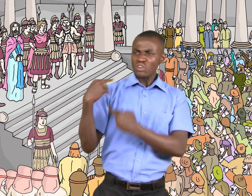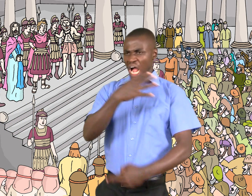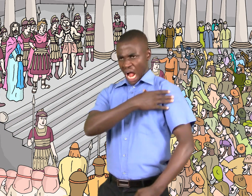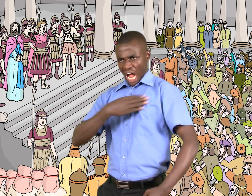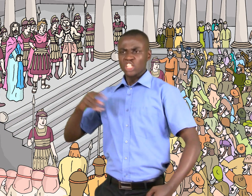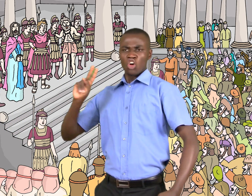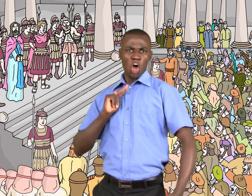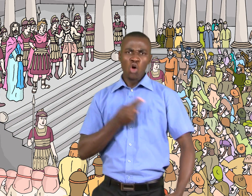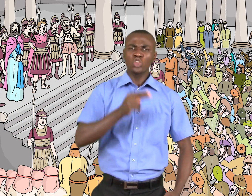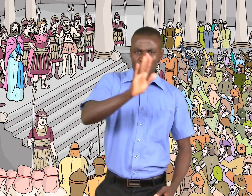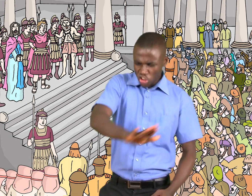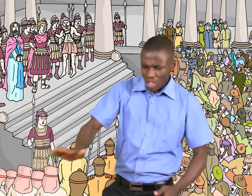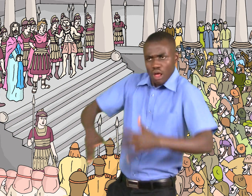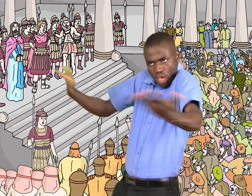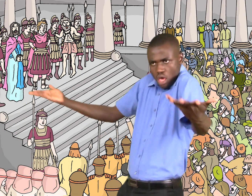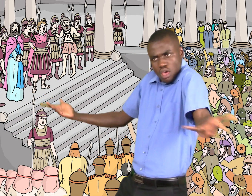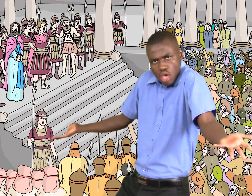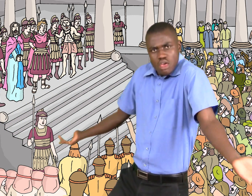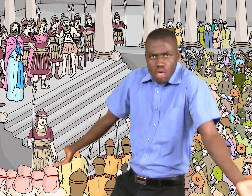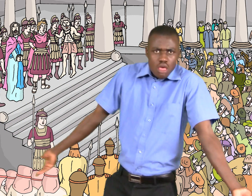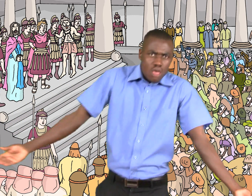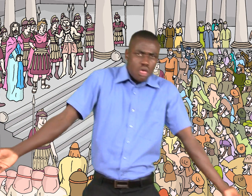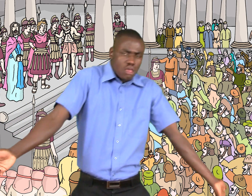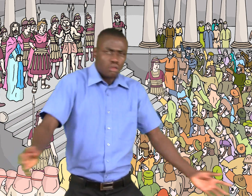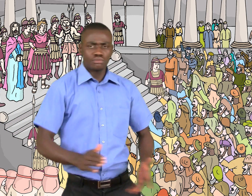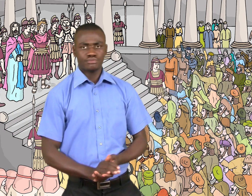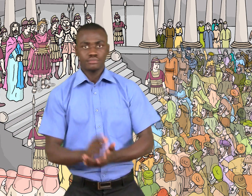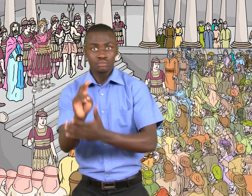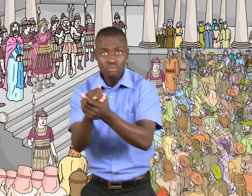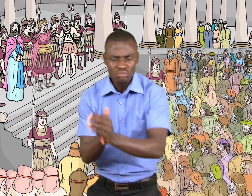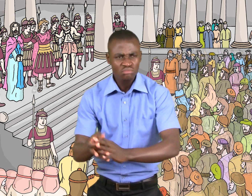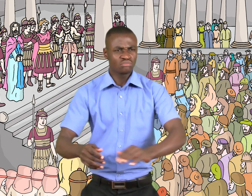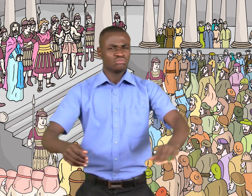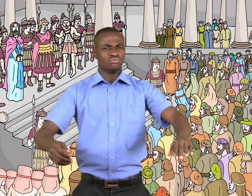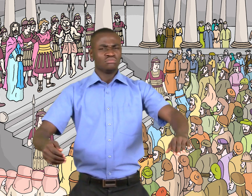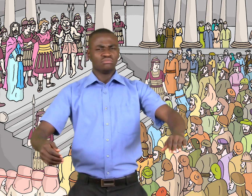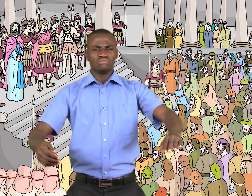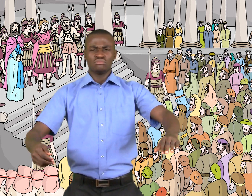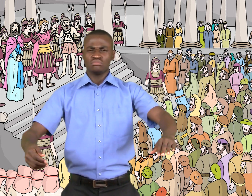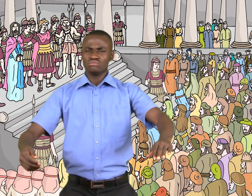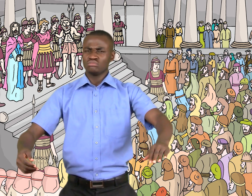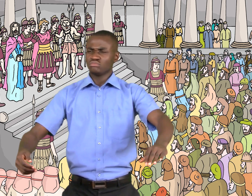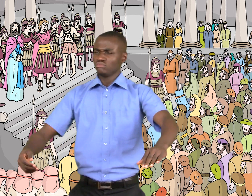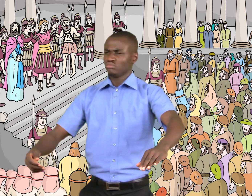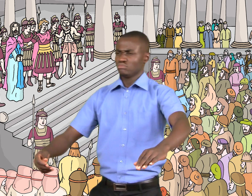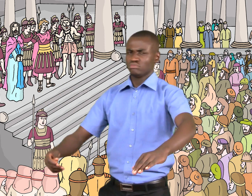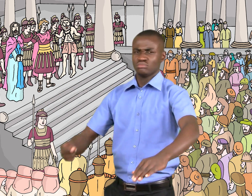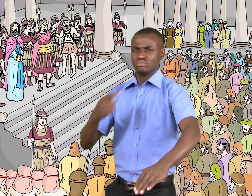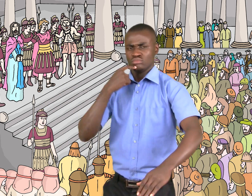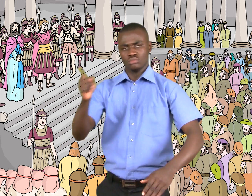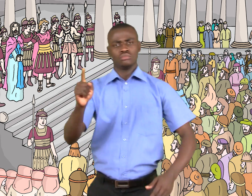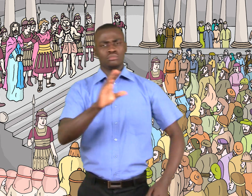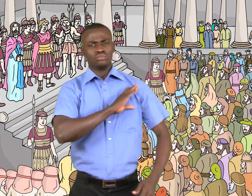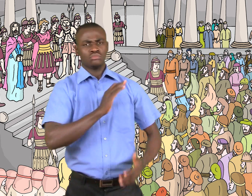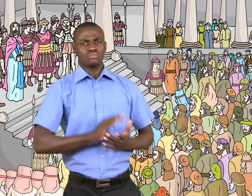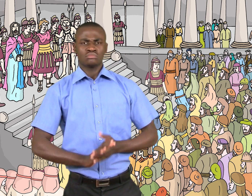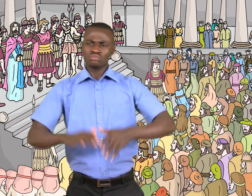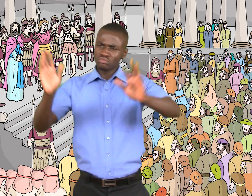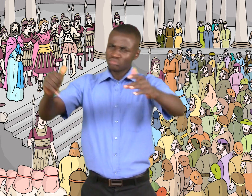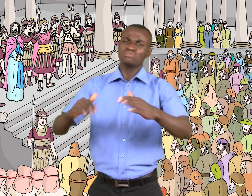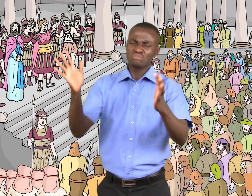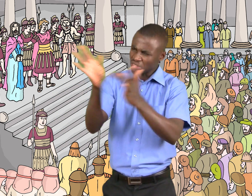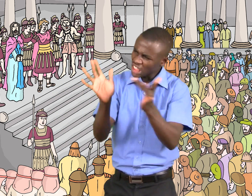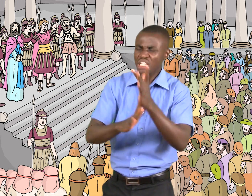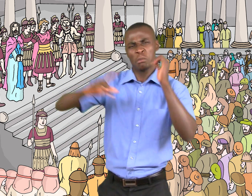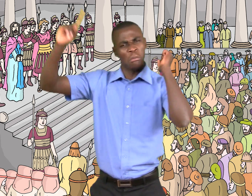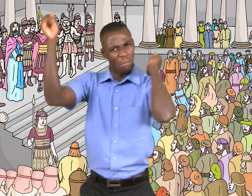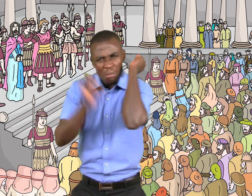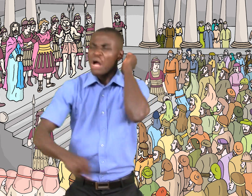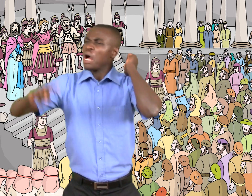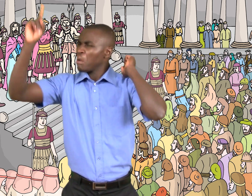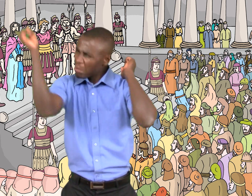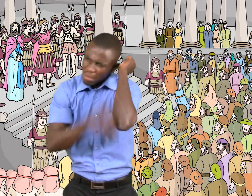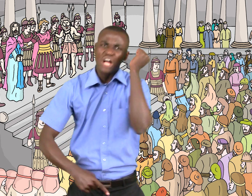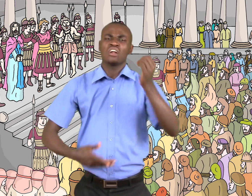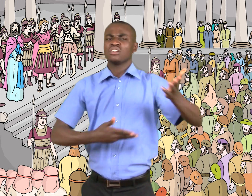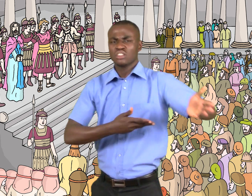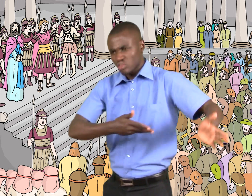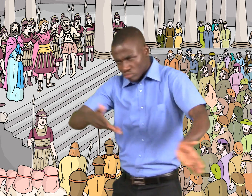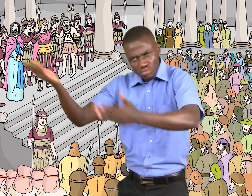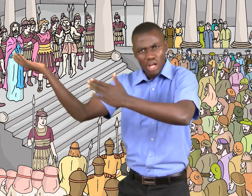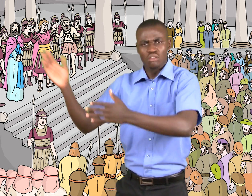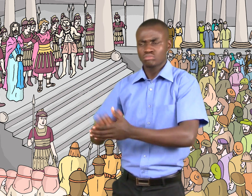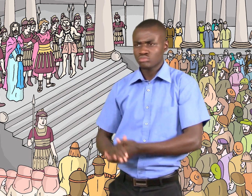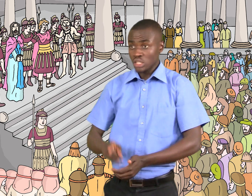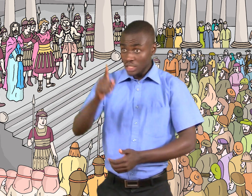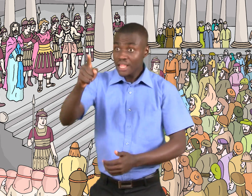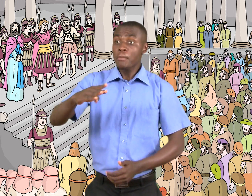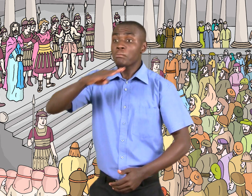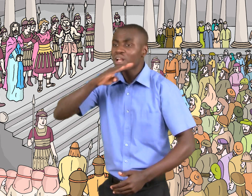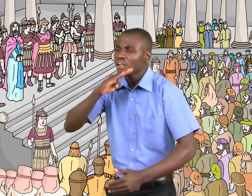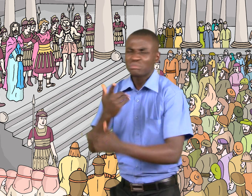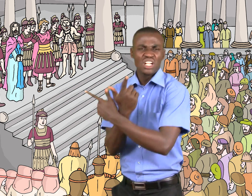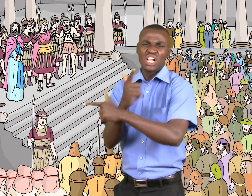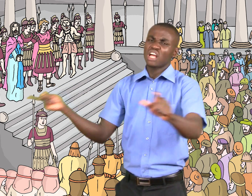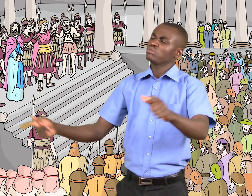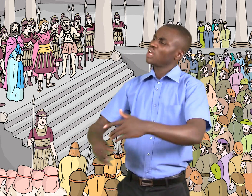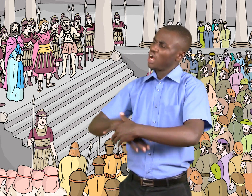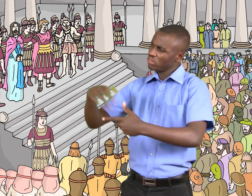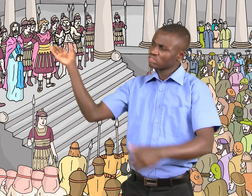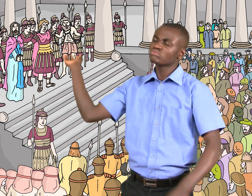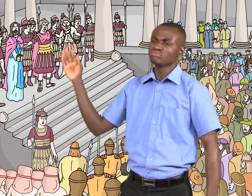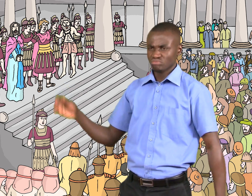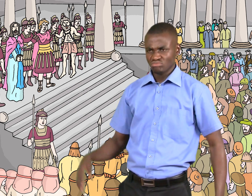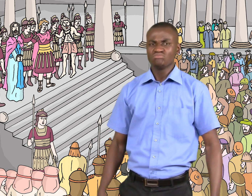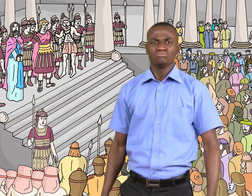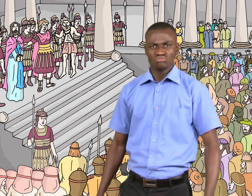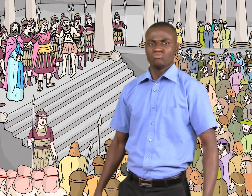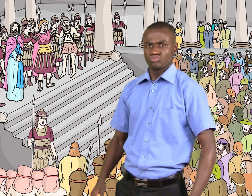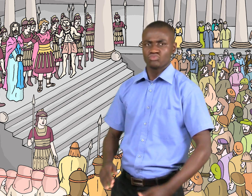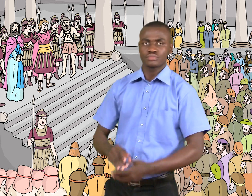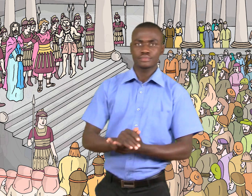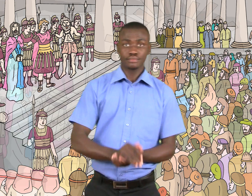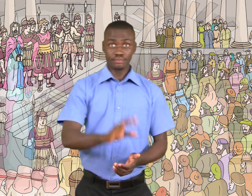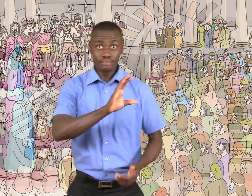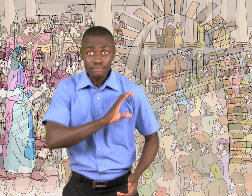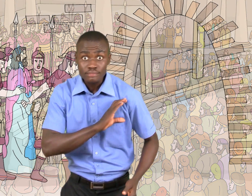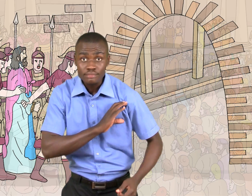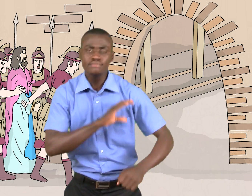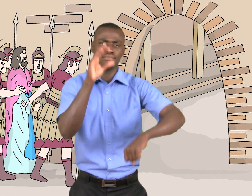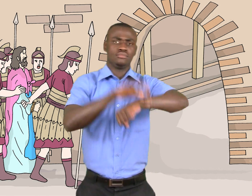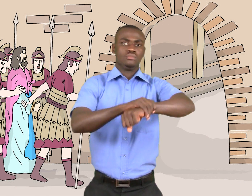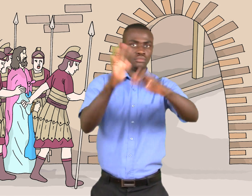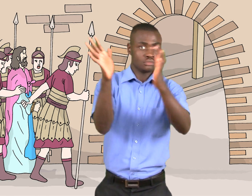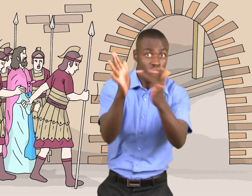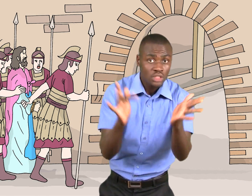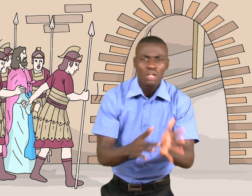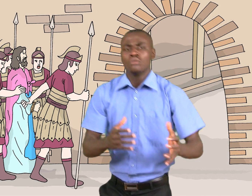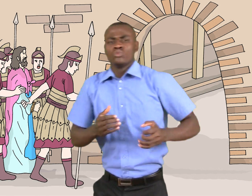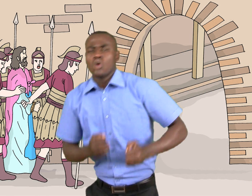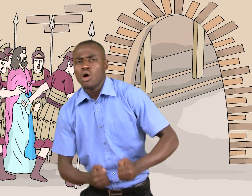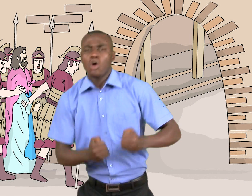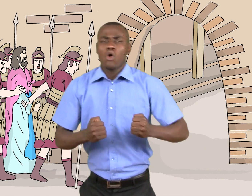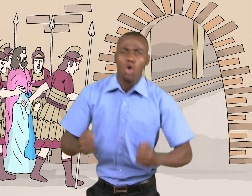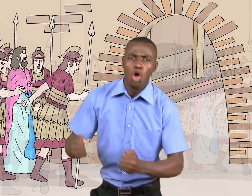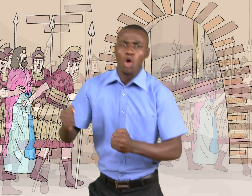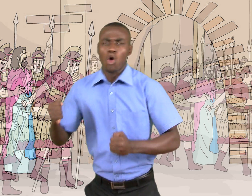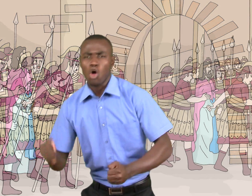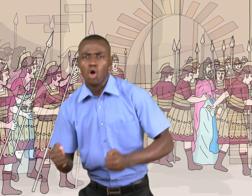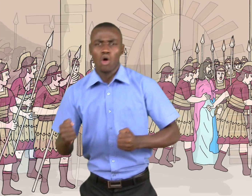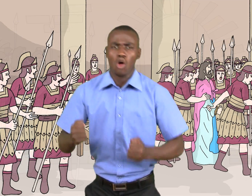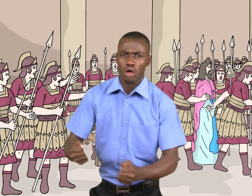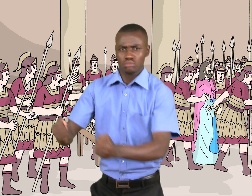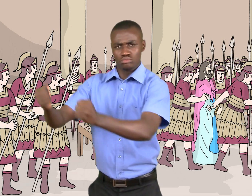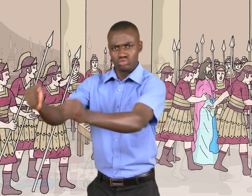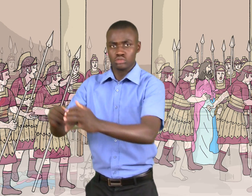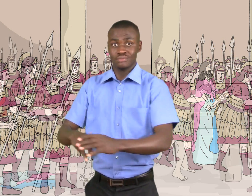“I am innocent of this man’s blood,” he said. “You bear the responsibility.”